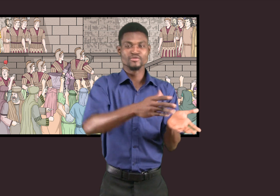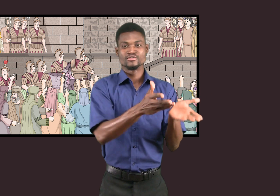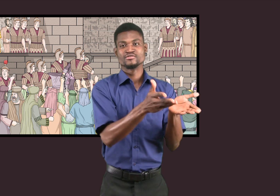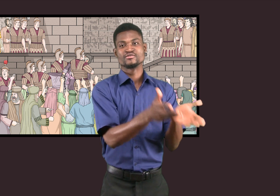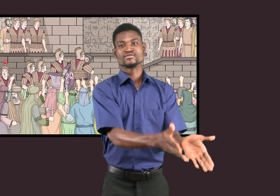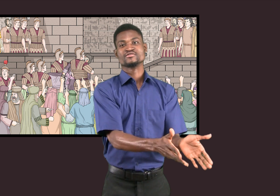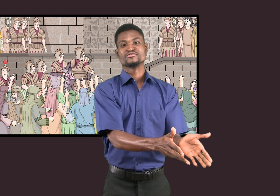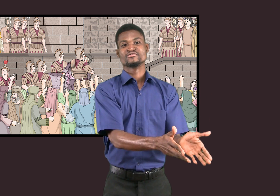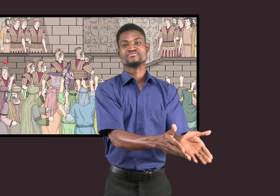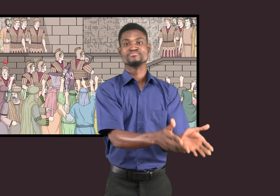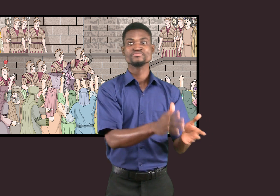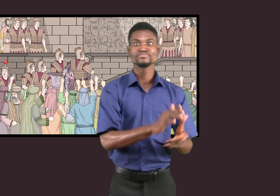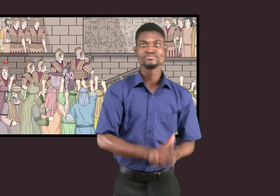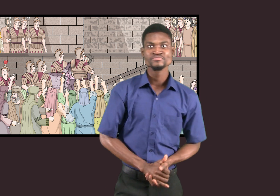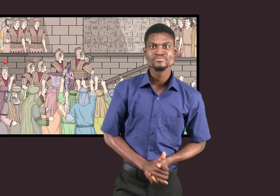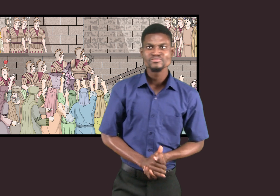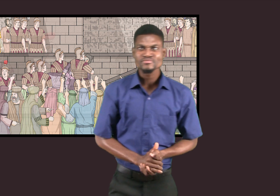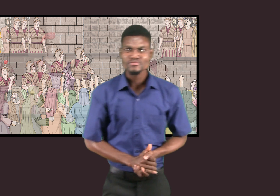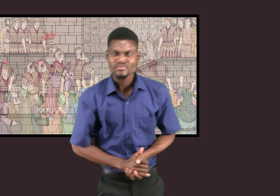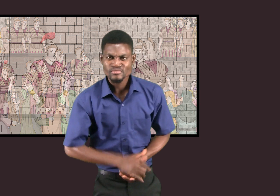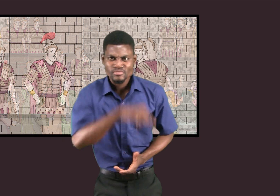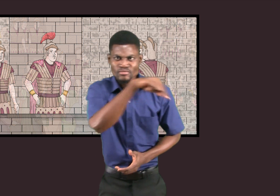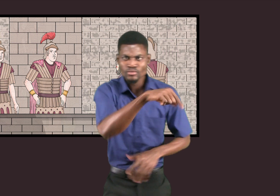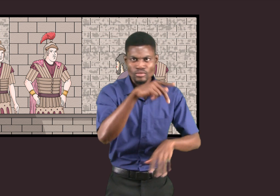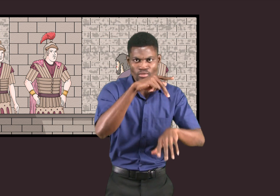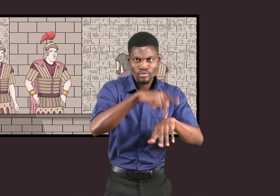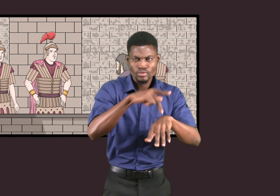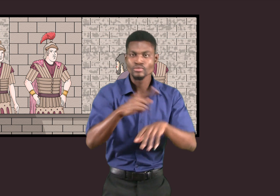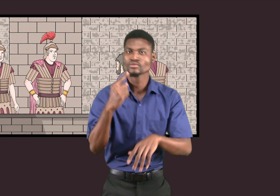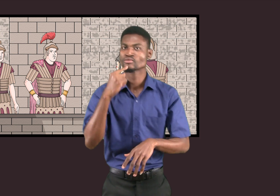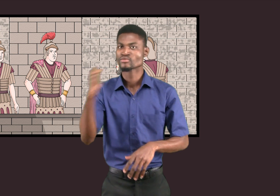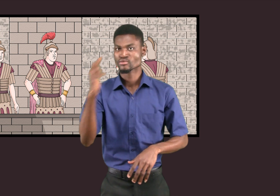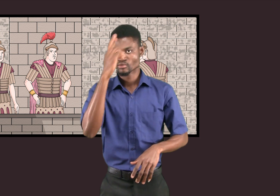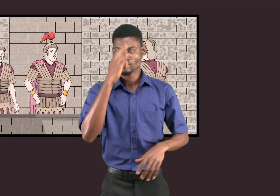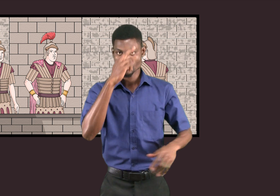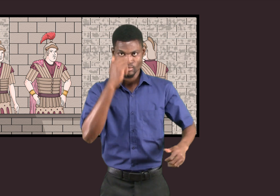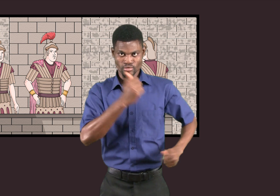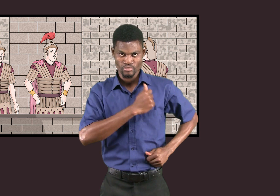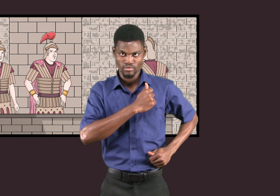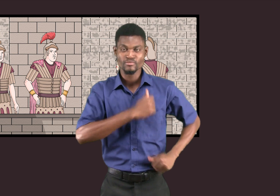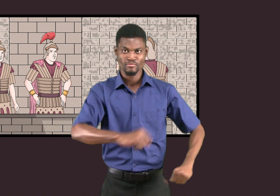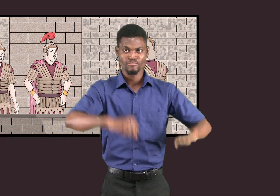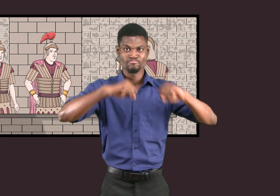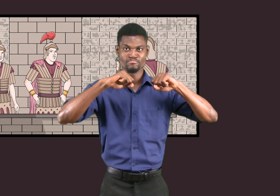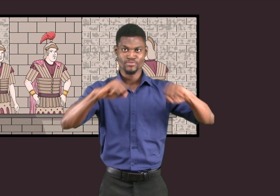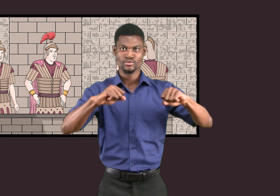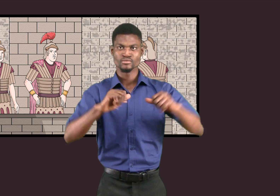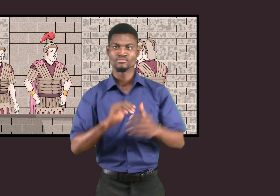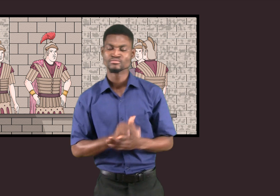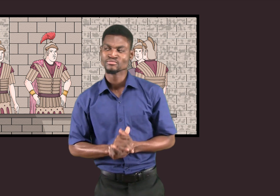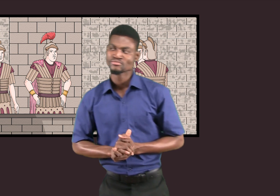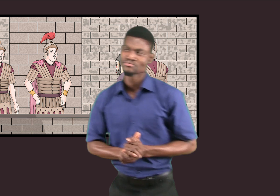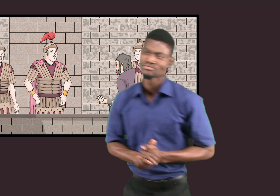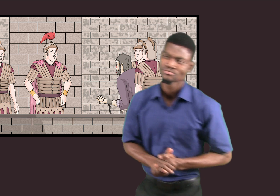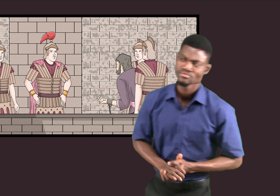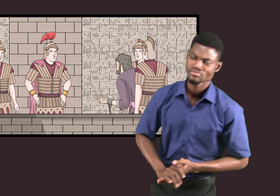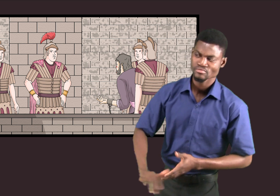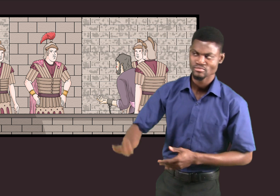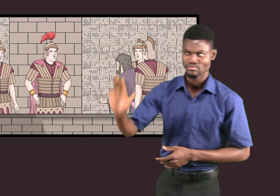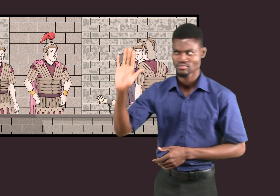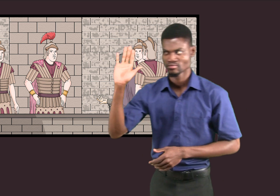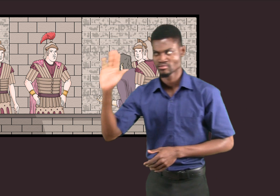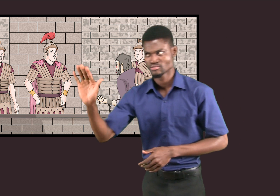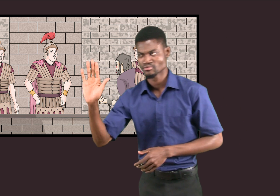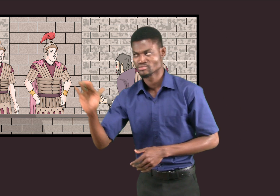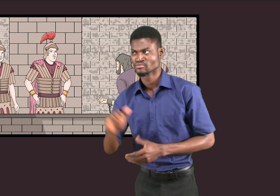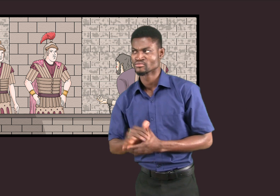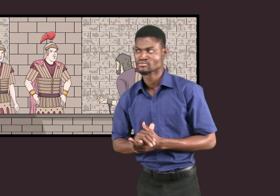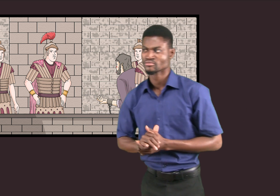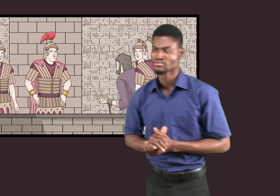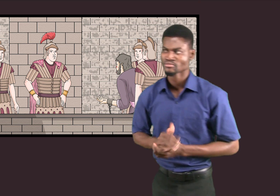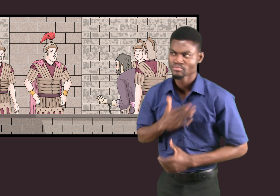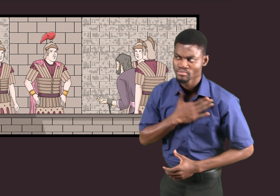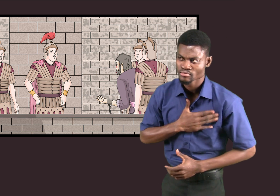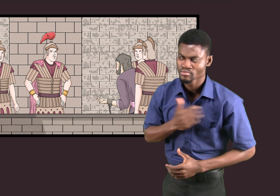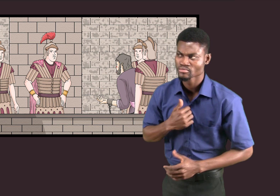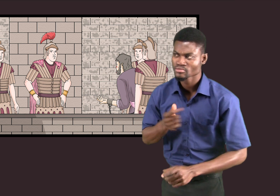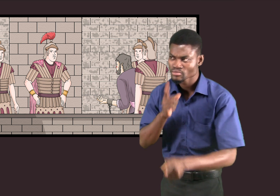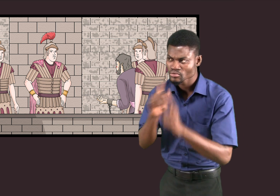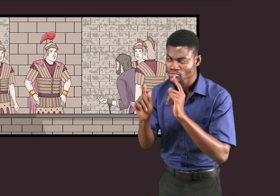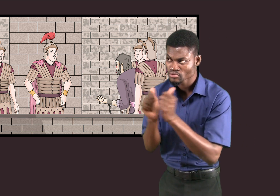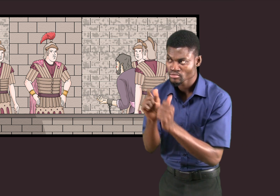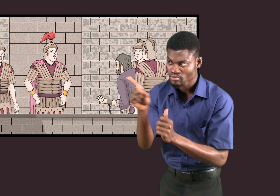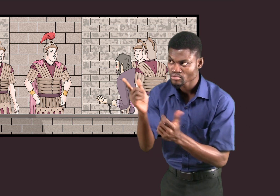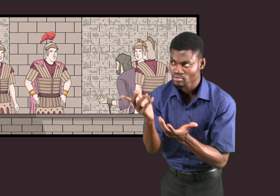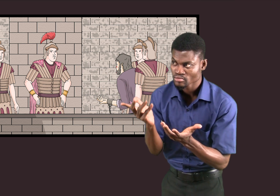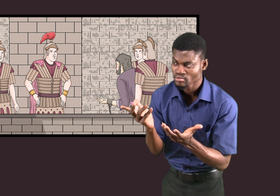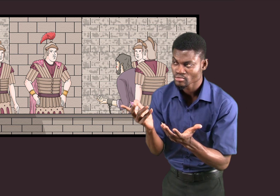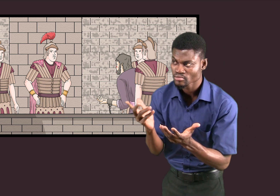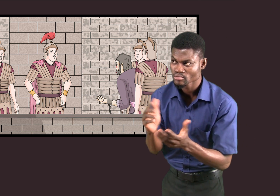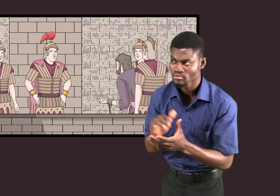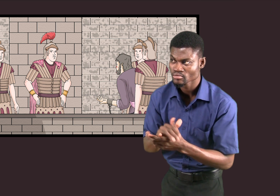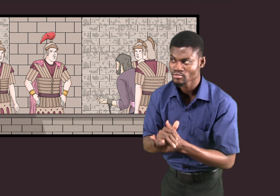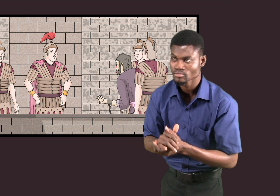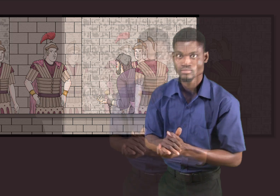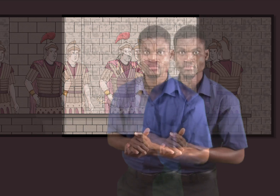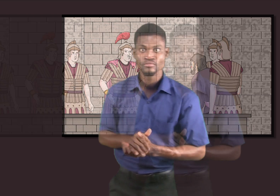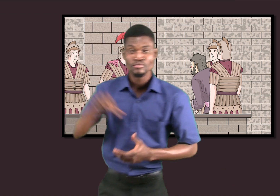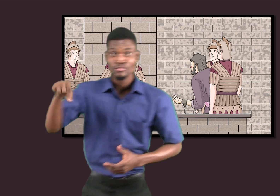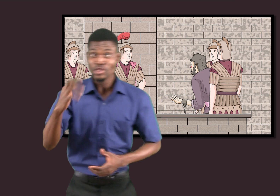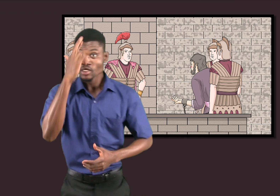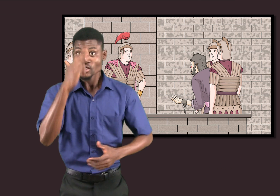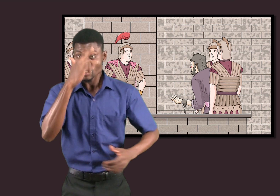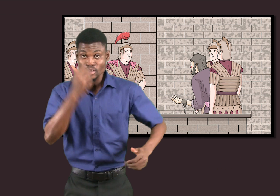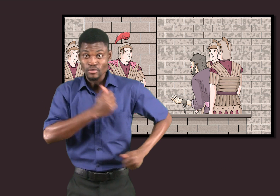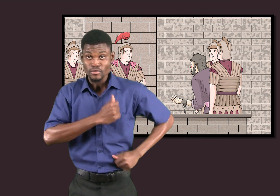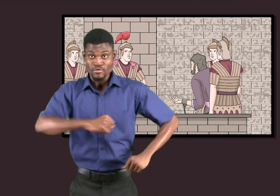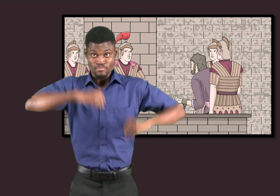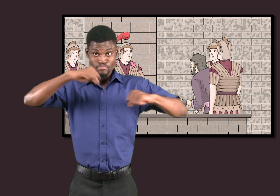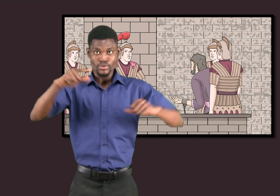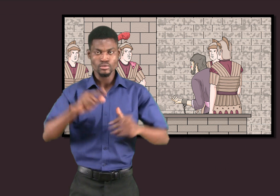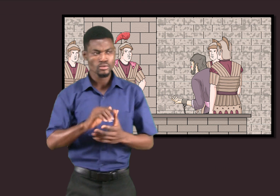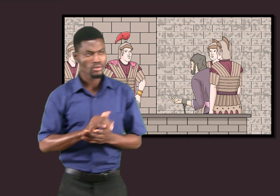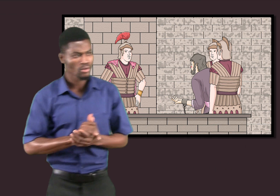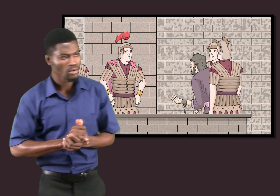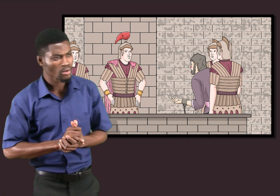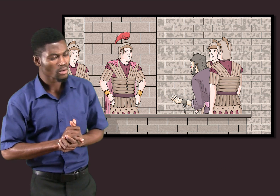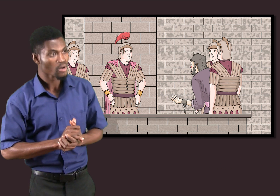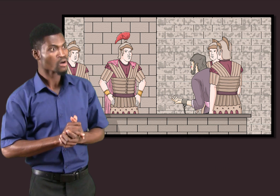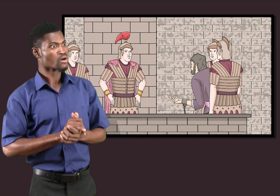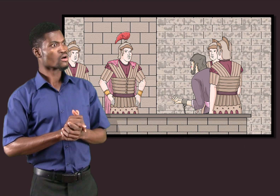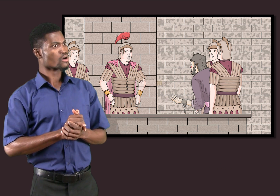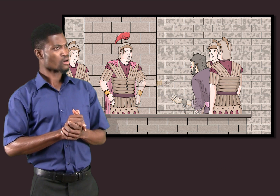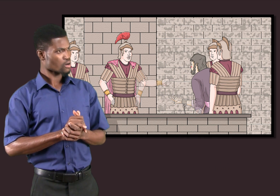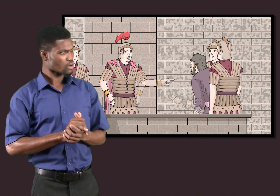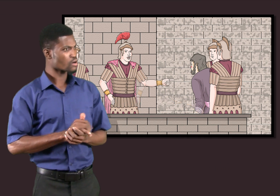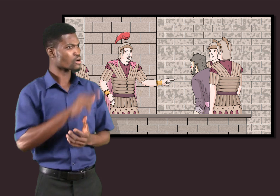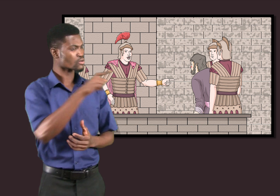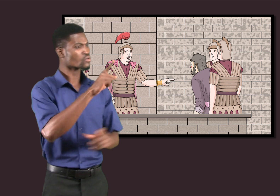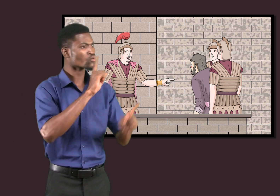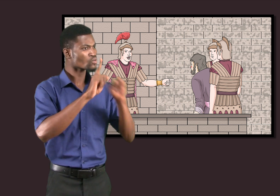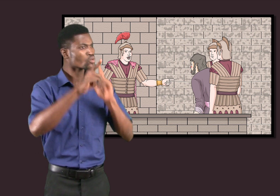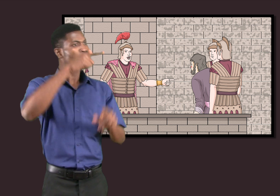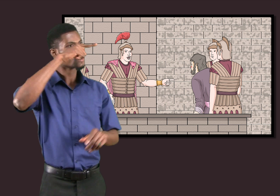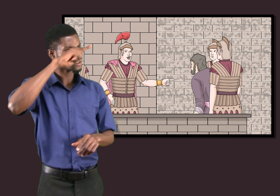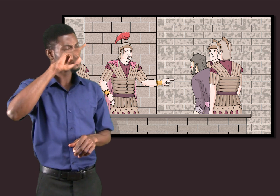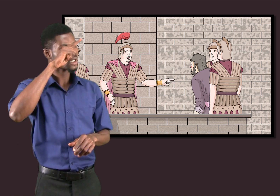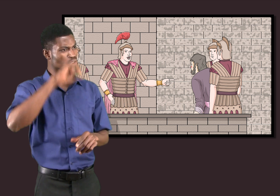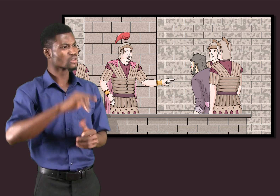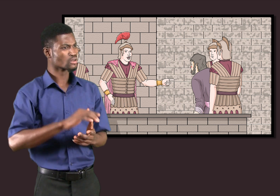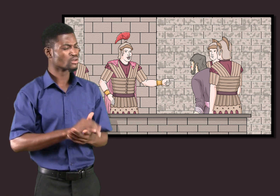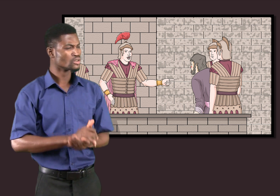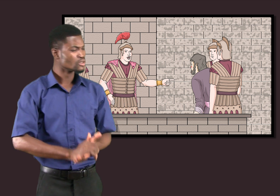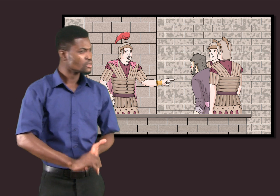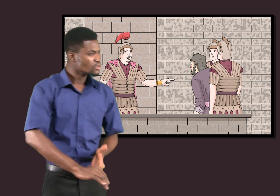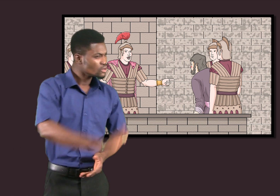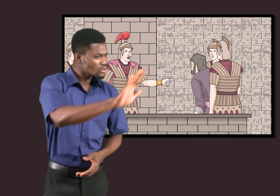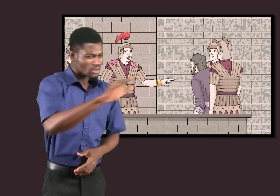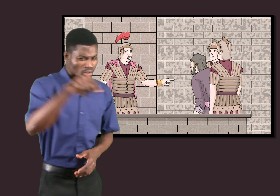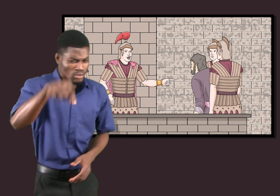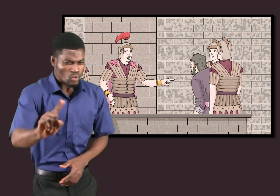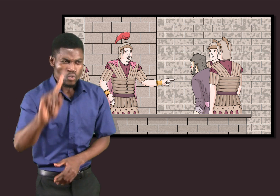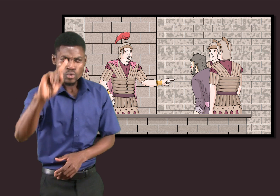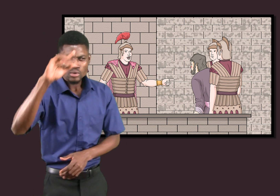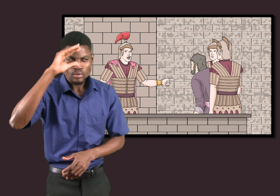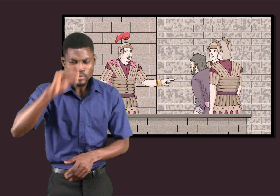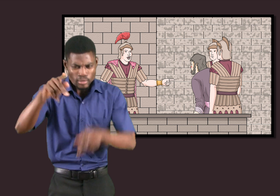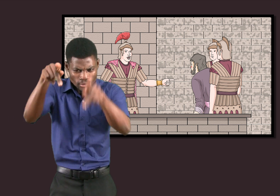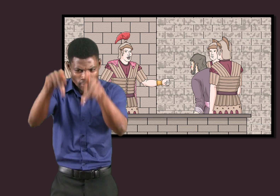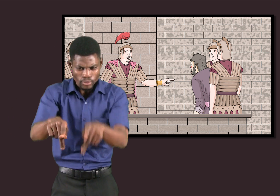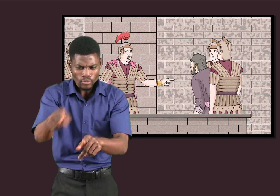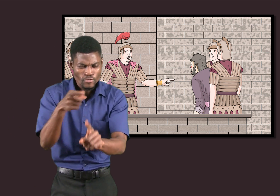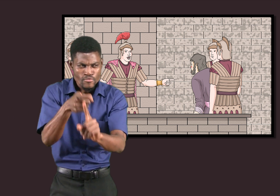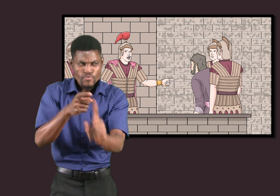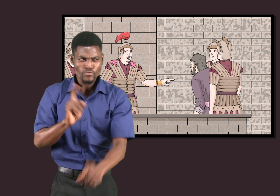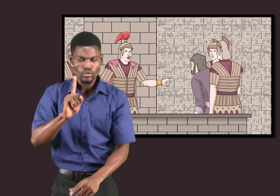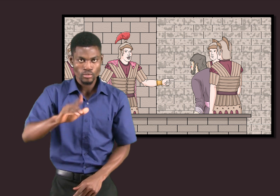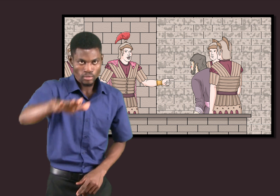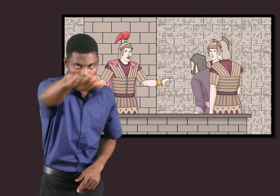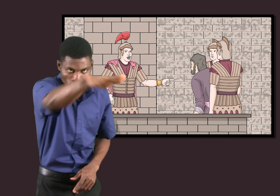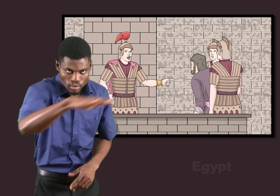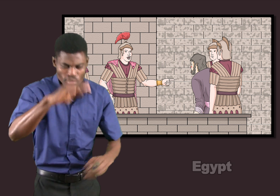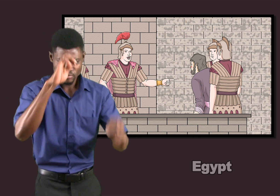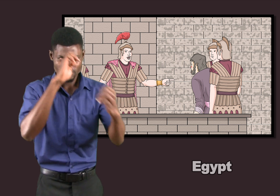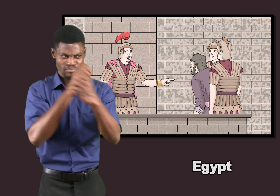As they were about to take Paul into the barracks, he asked the commander, “May I say something to you?”